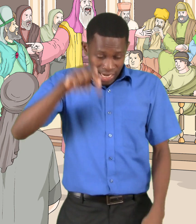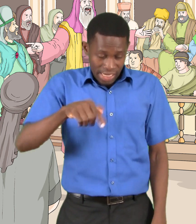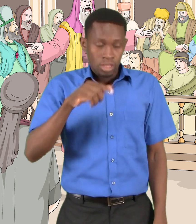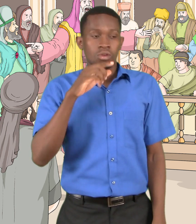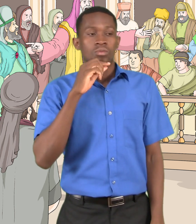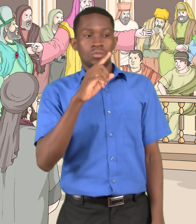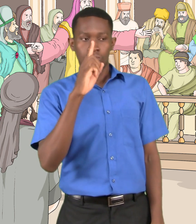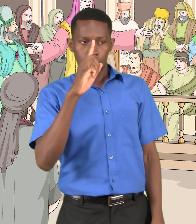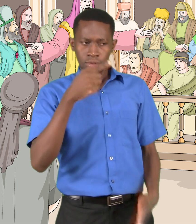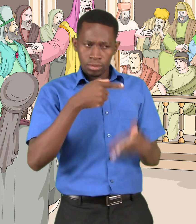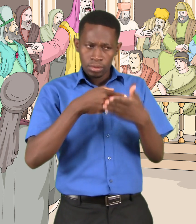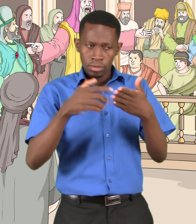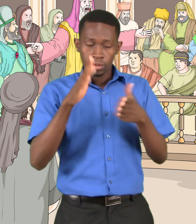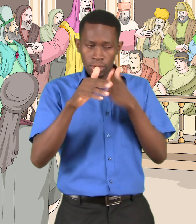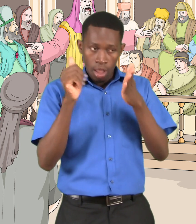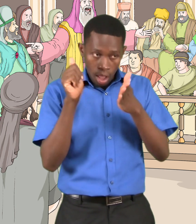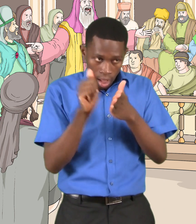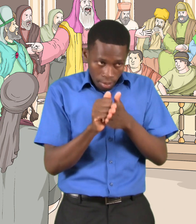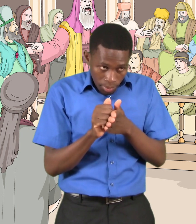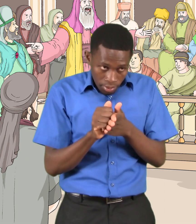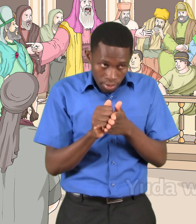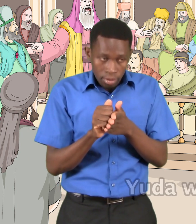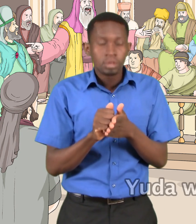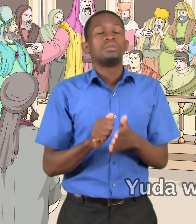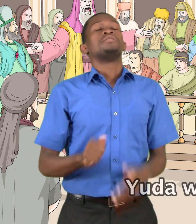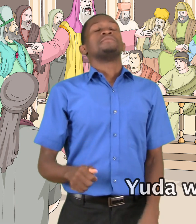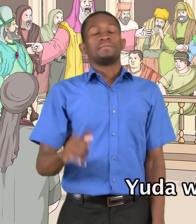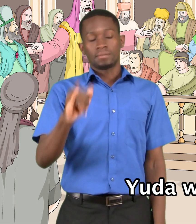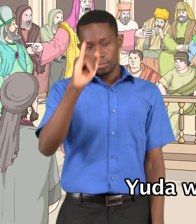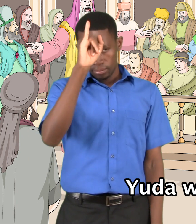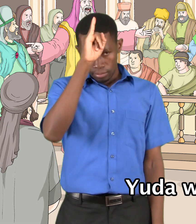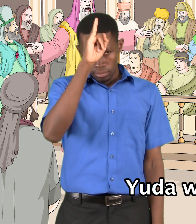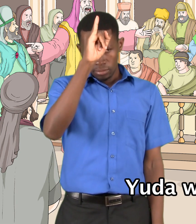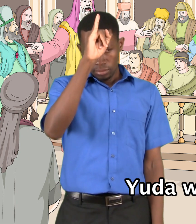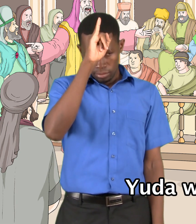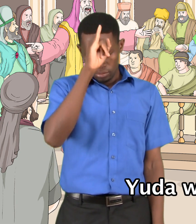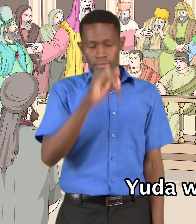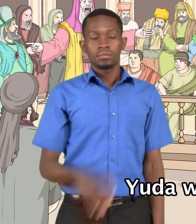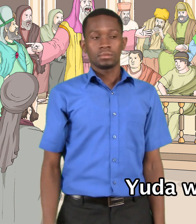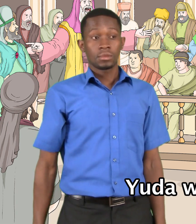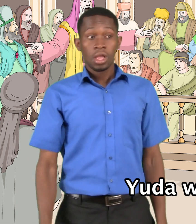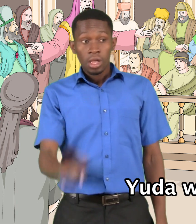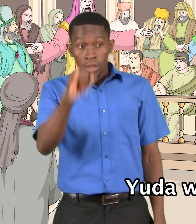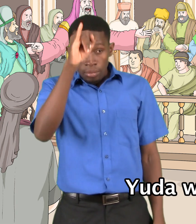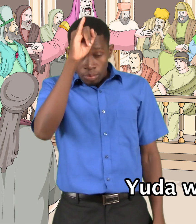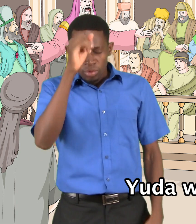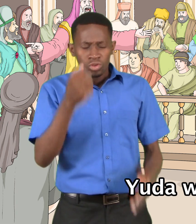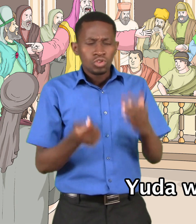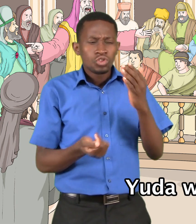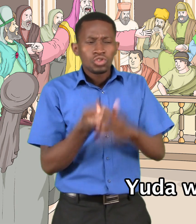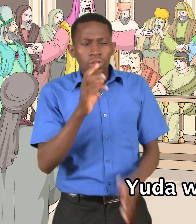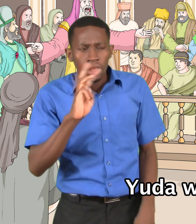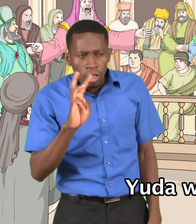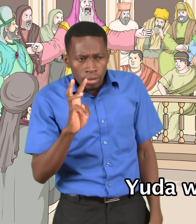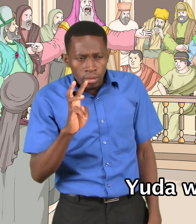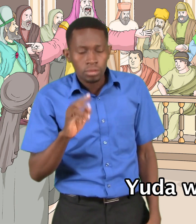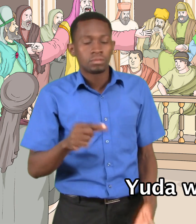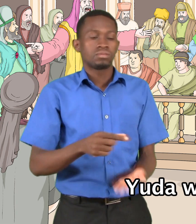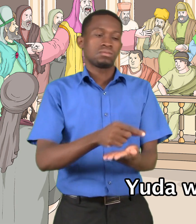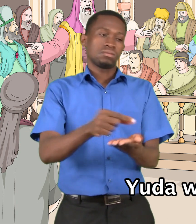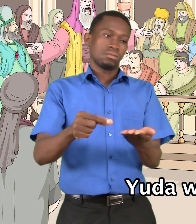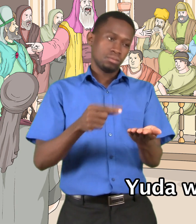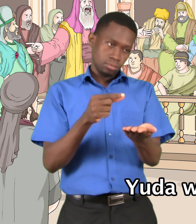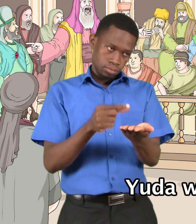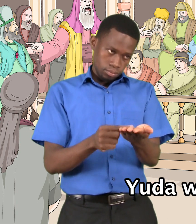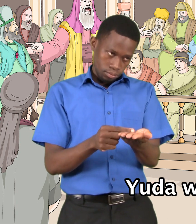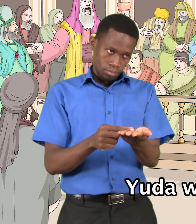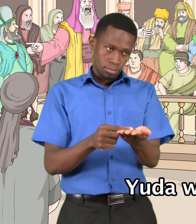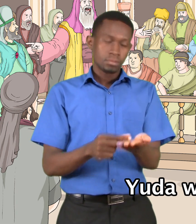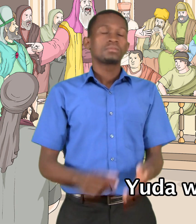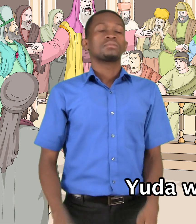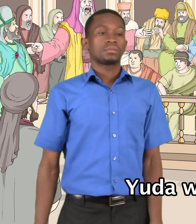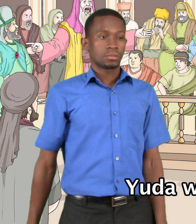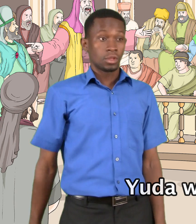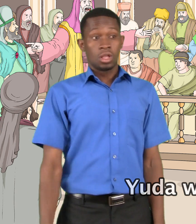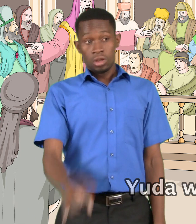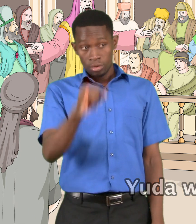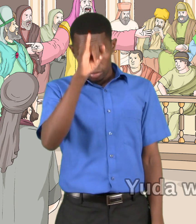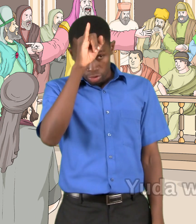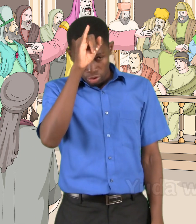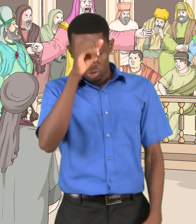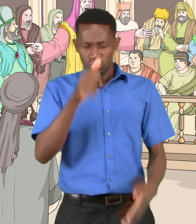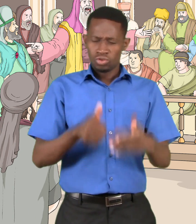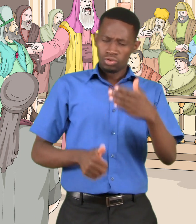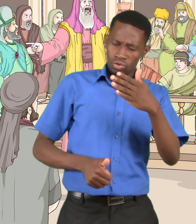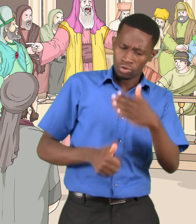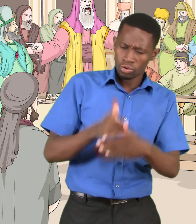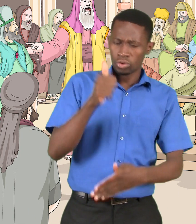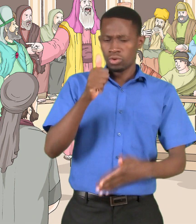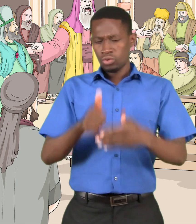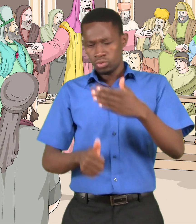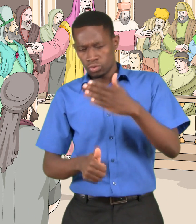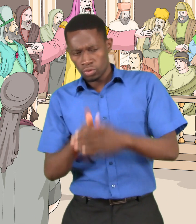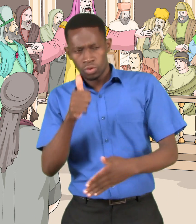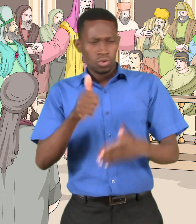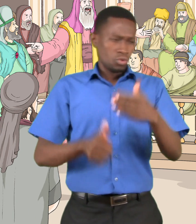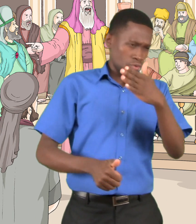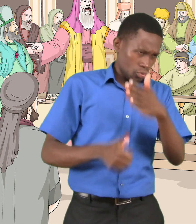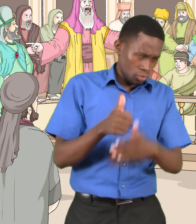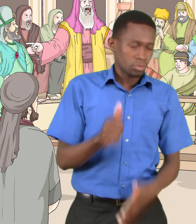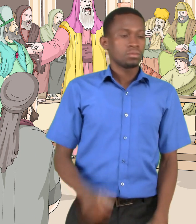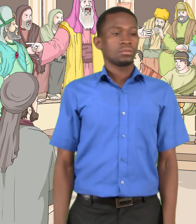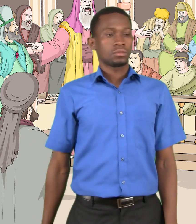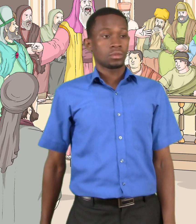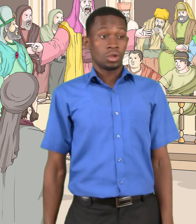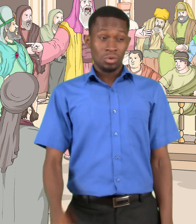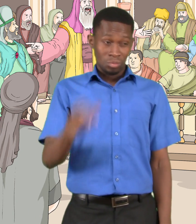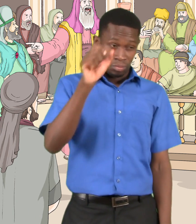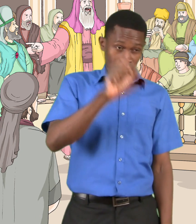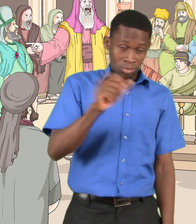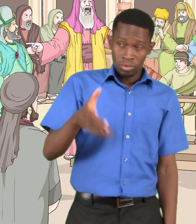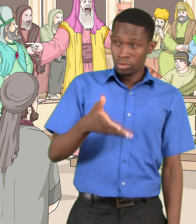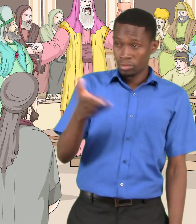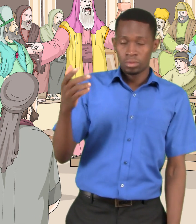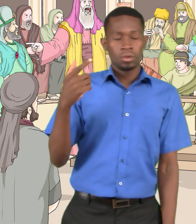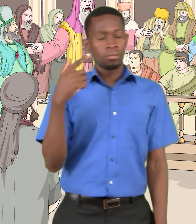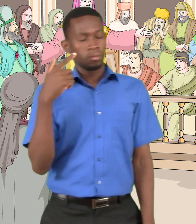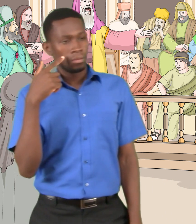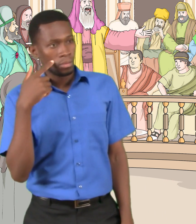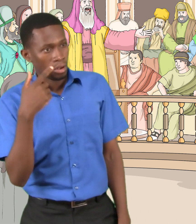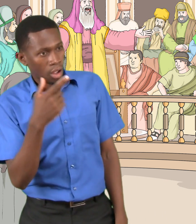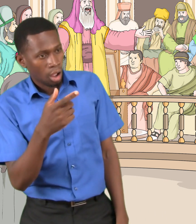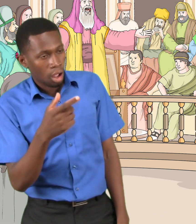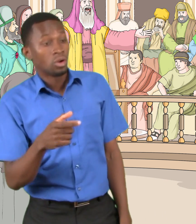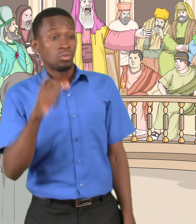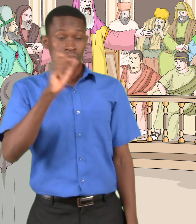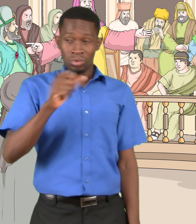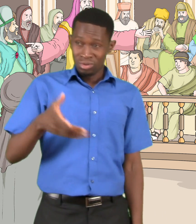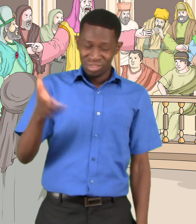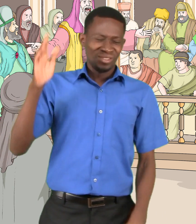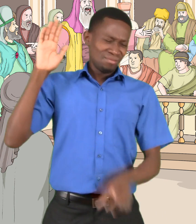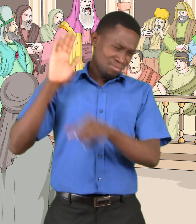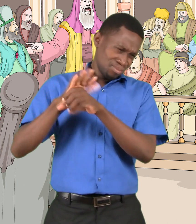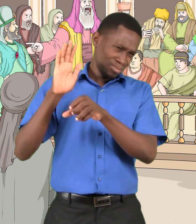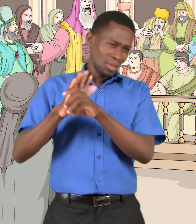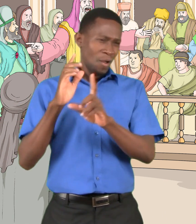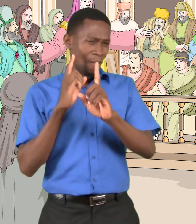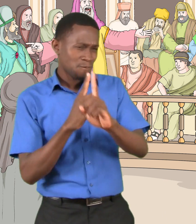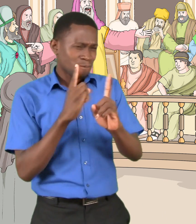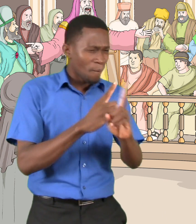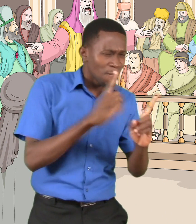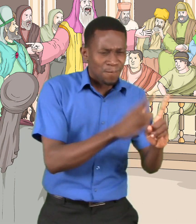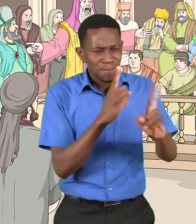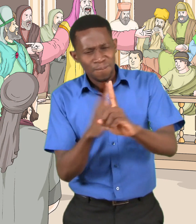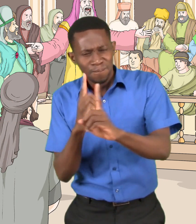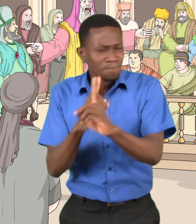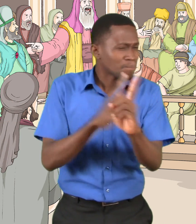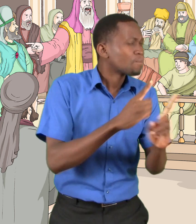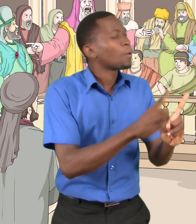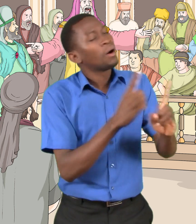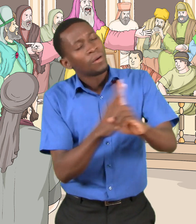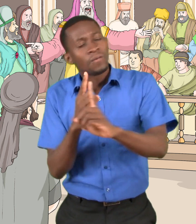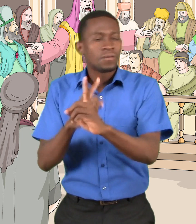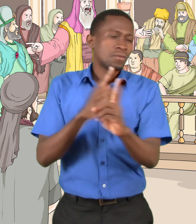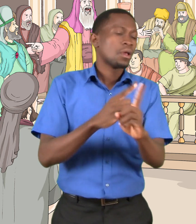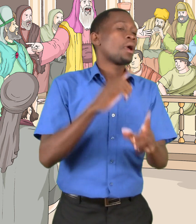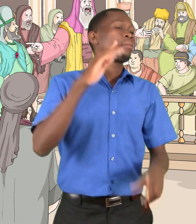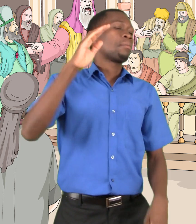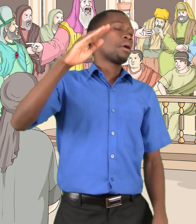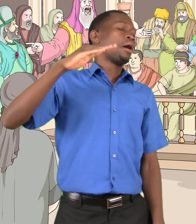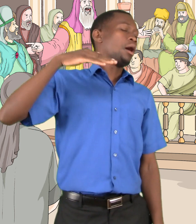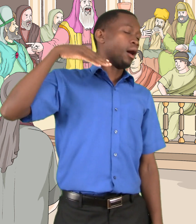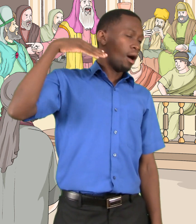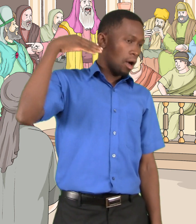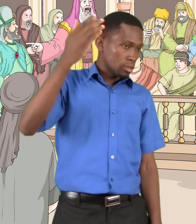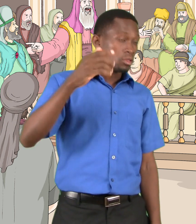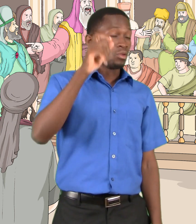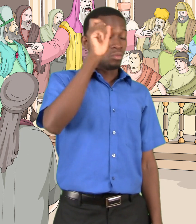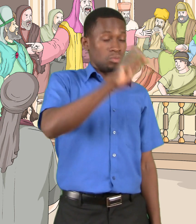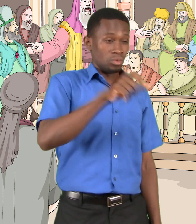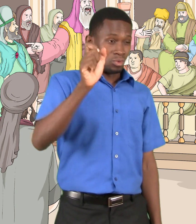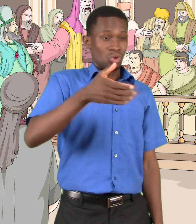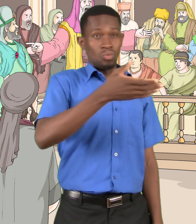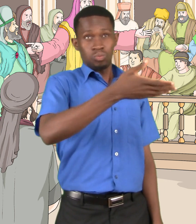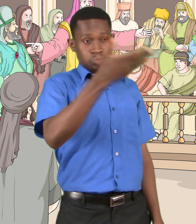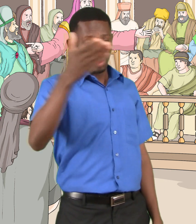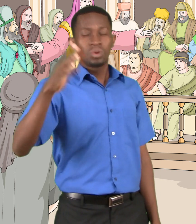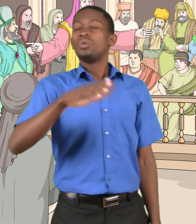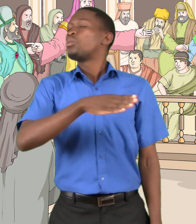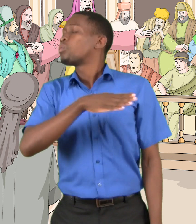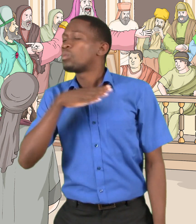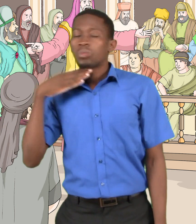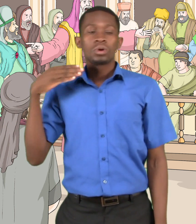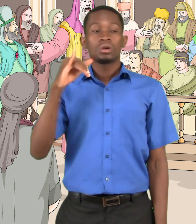After him, Judas the Galilean appeared in the days of the census and drew away people after him.